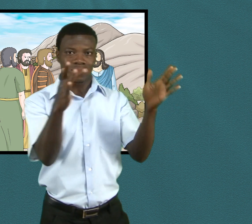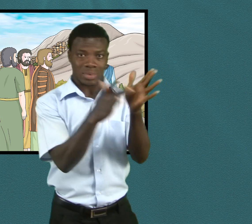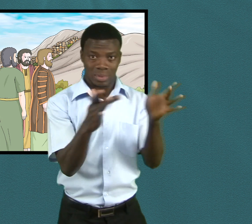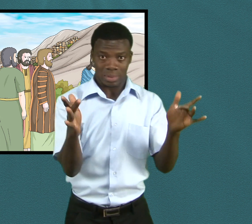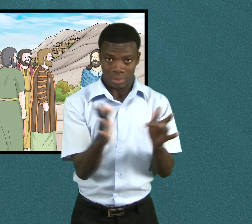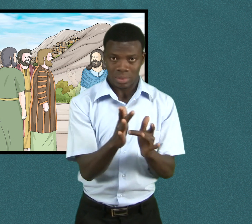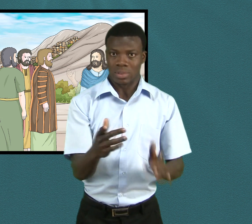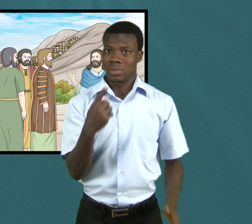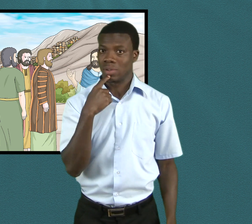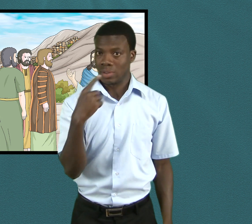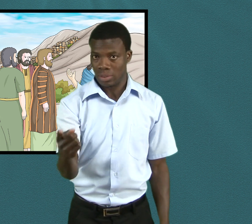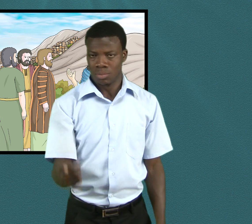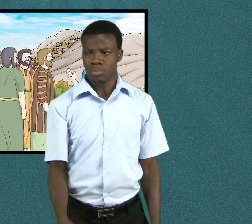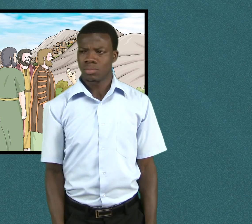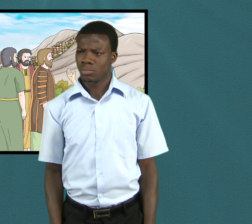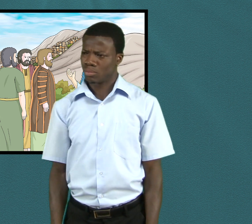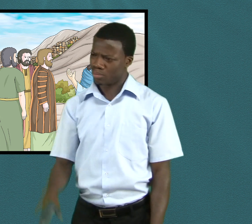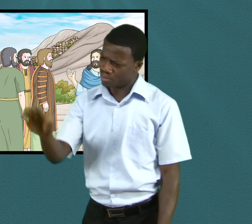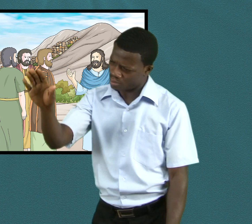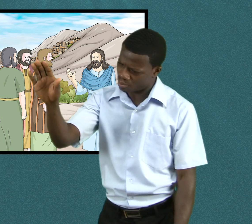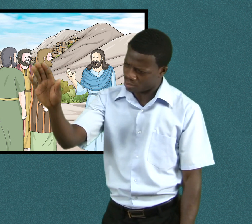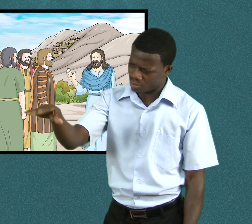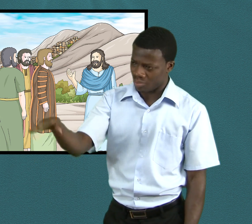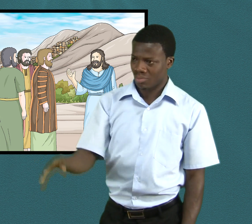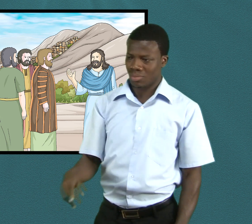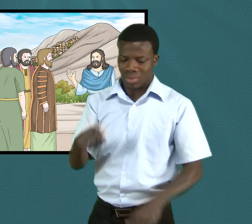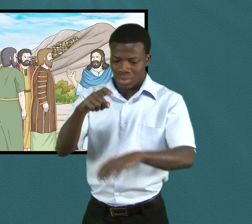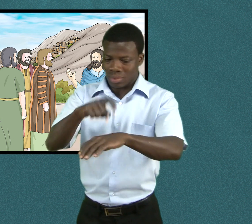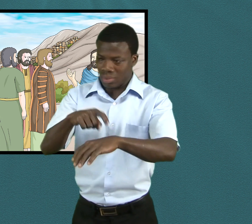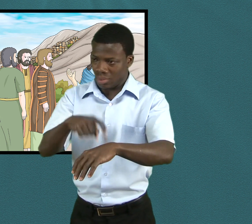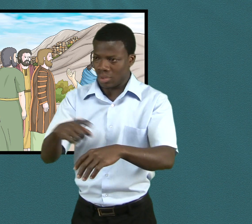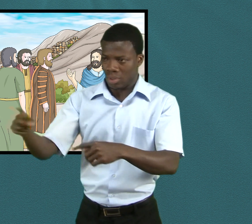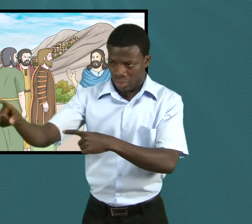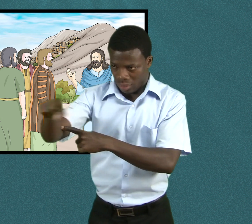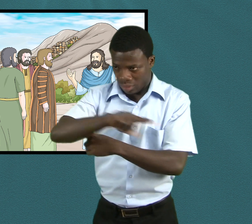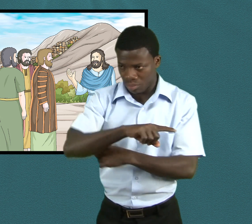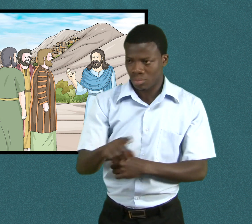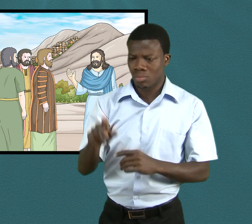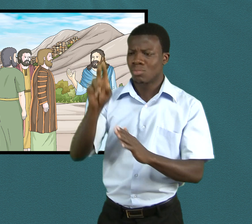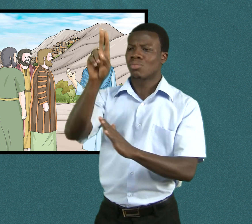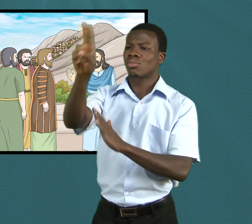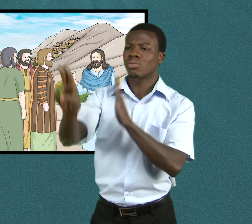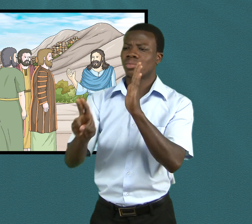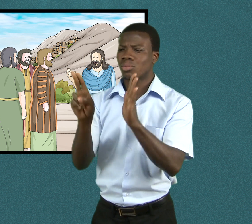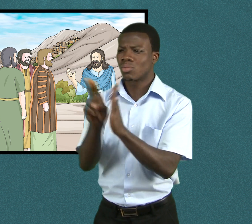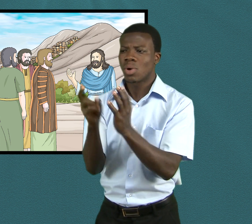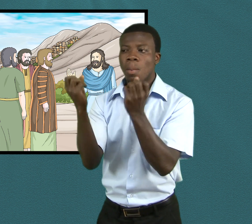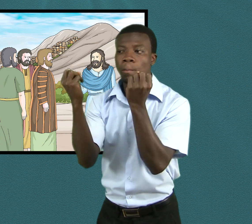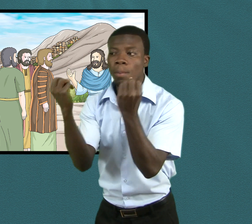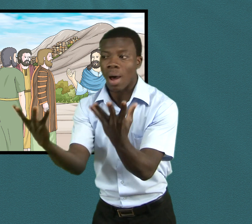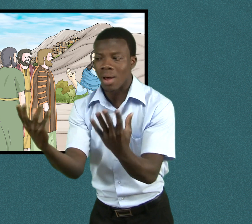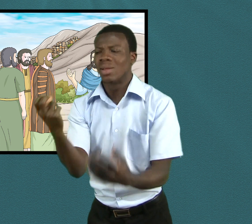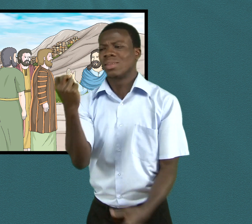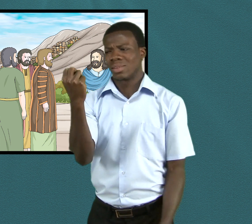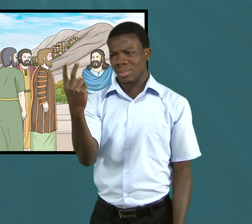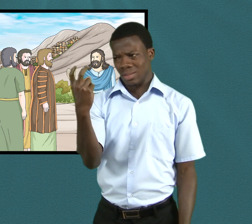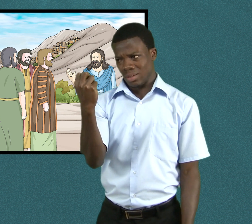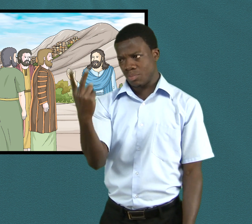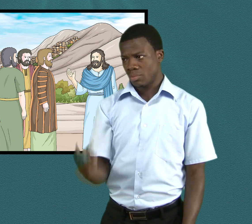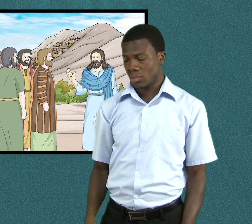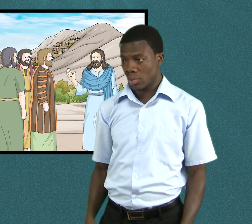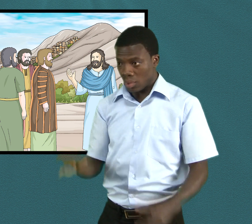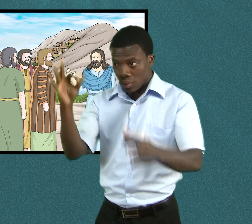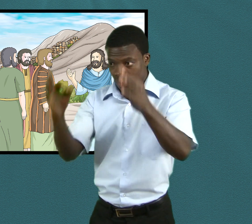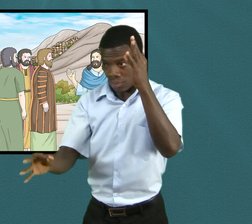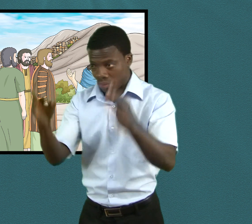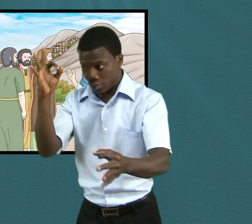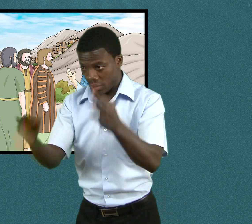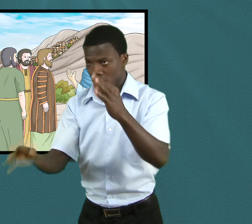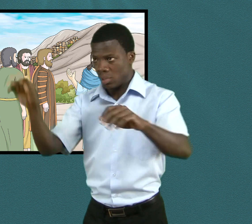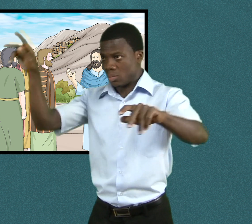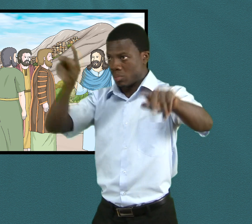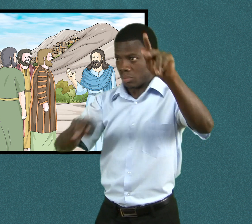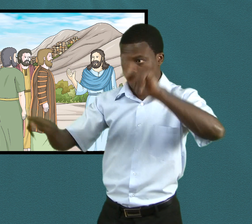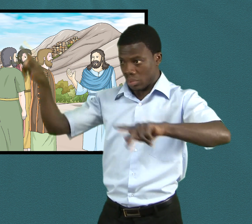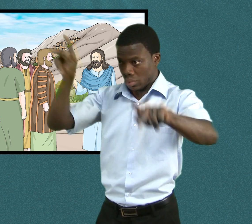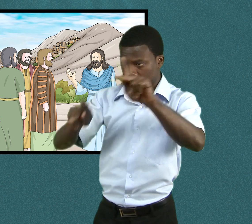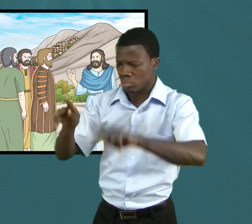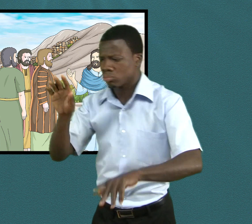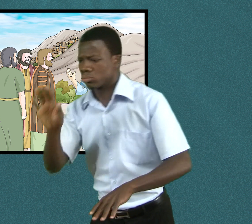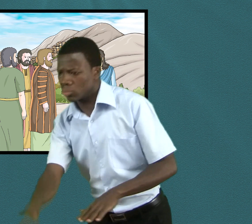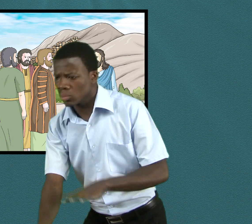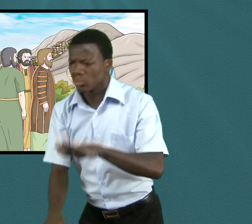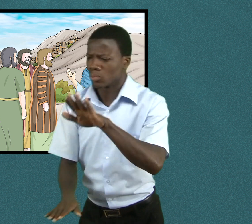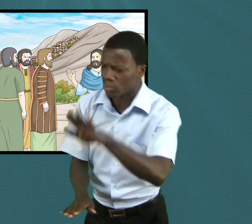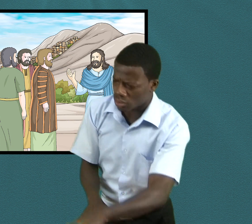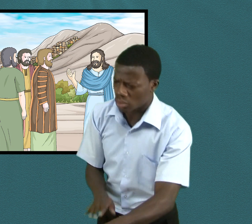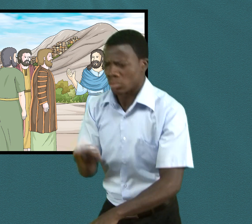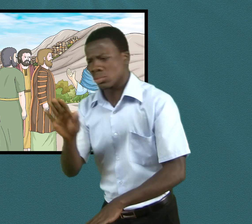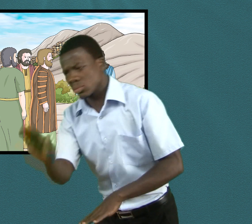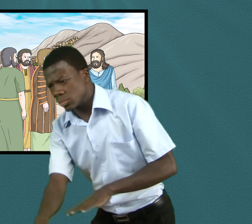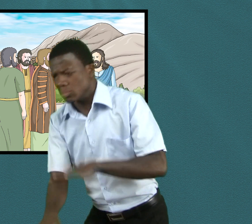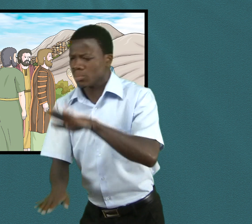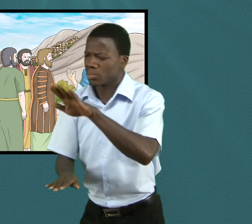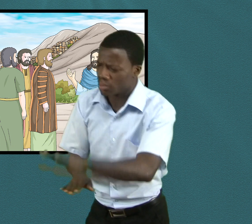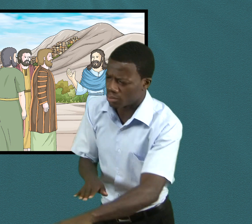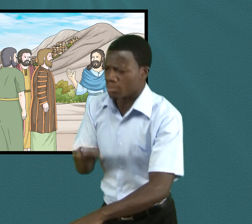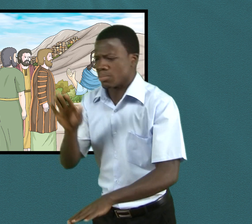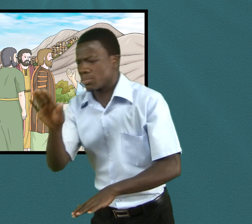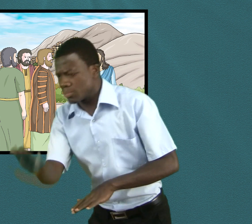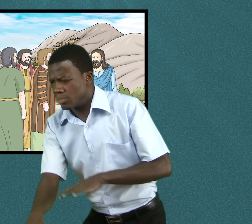Jesus answered, “Are there not twelve hours of daylight?